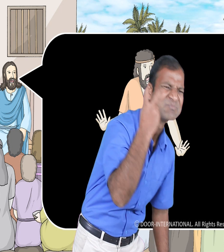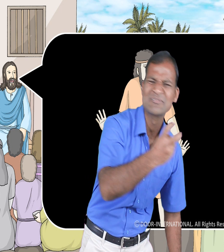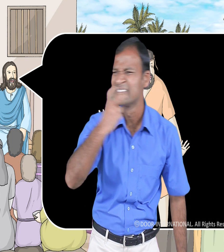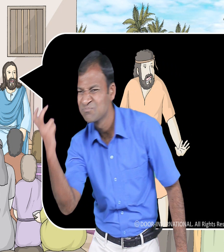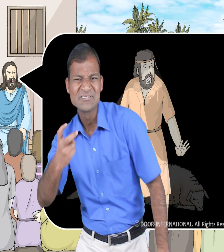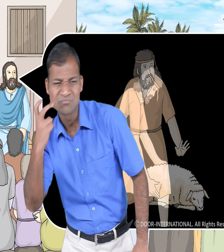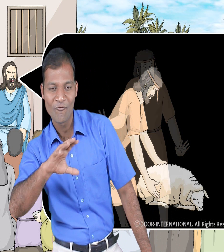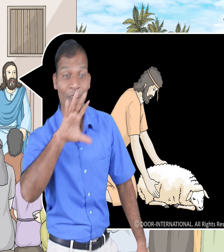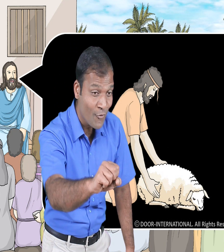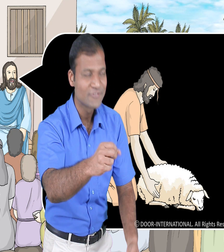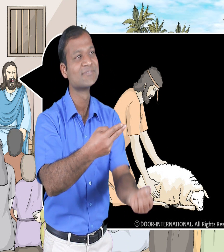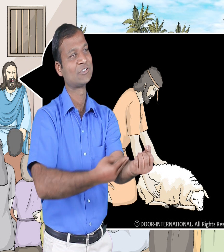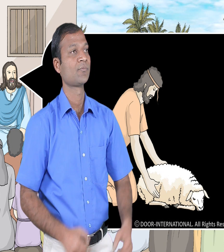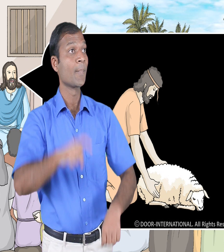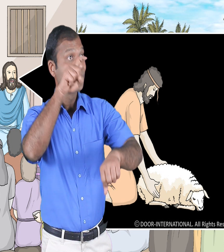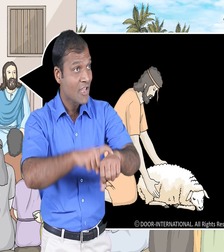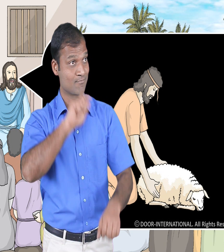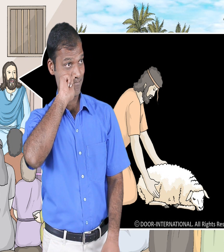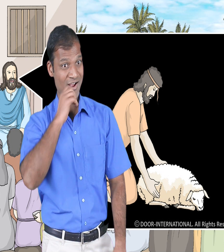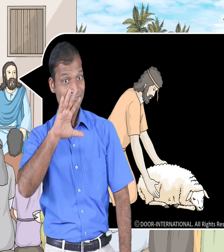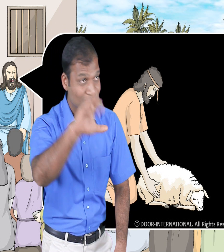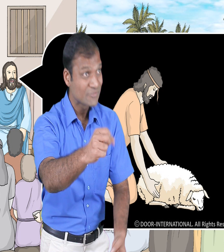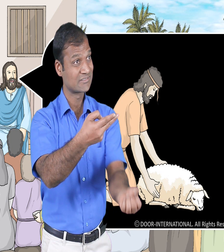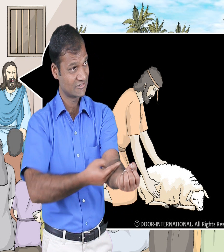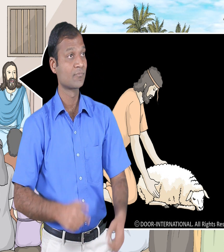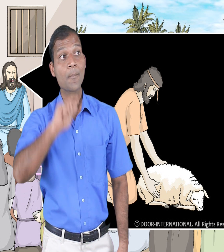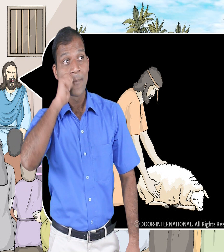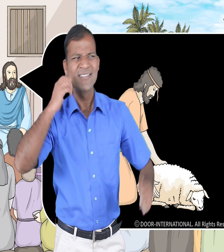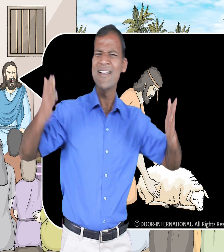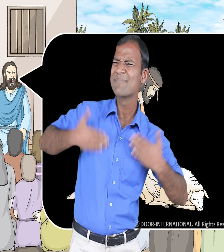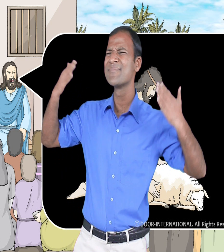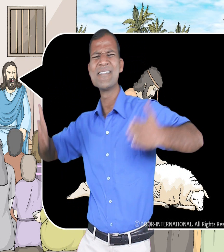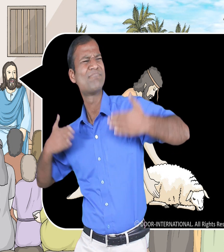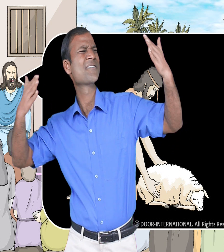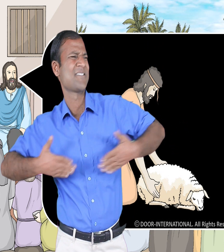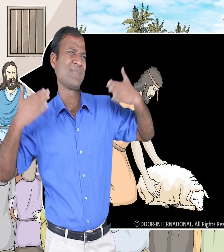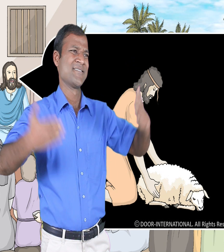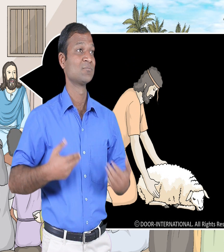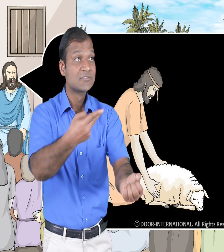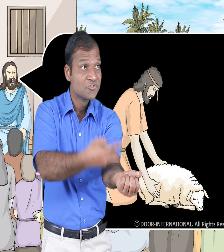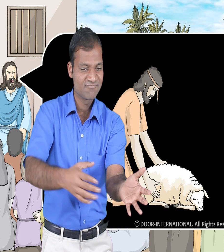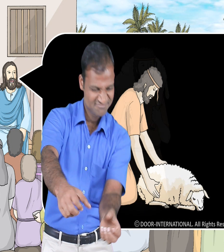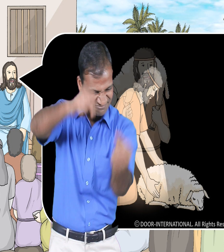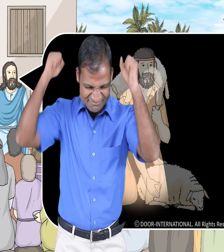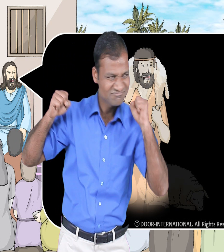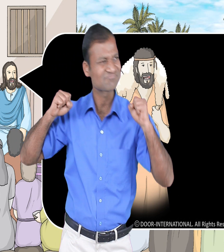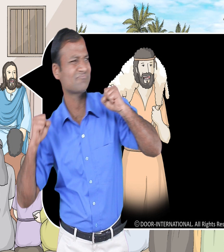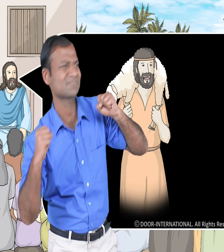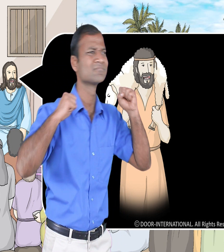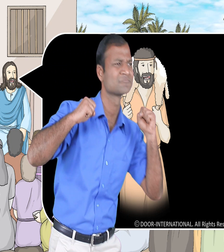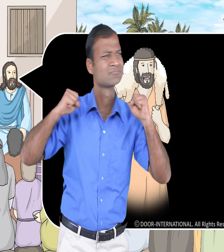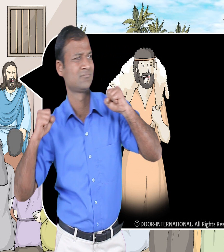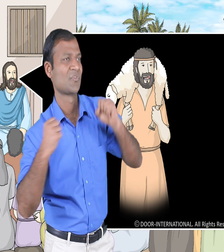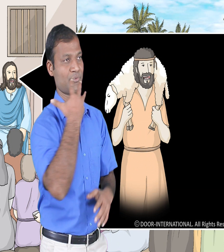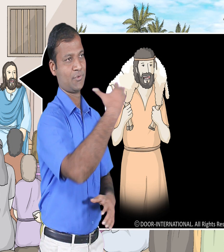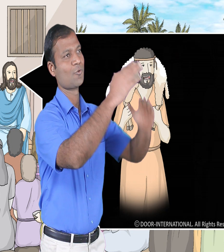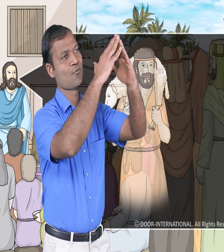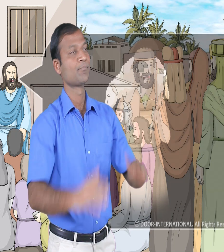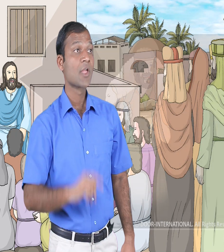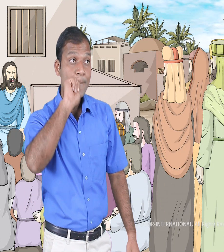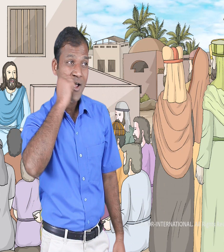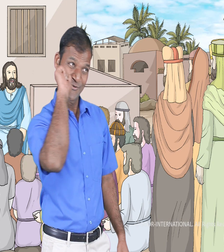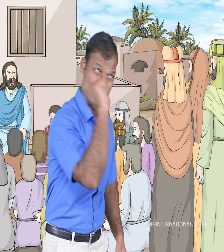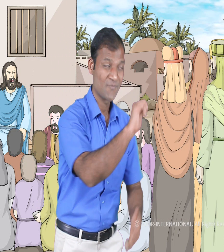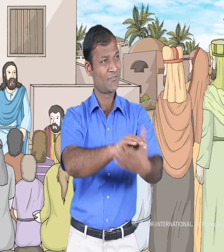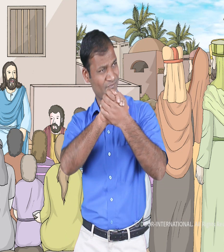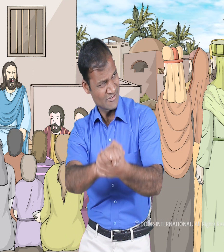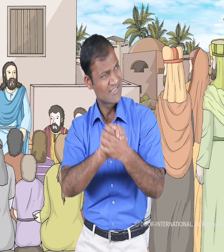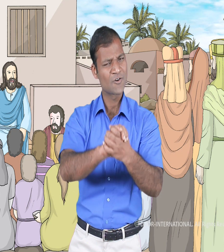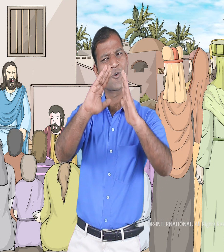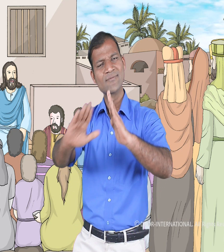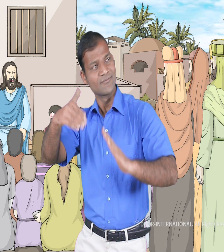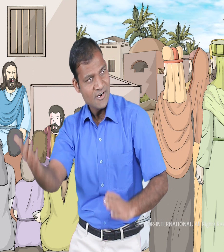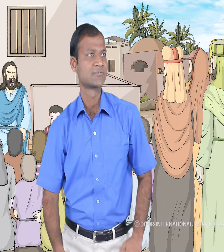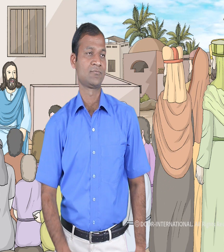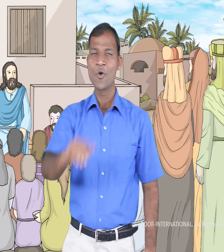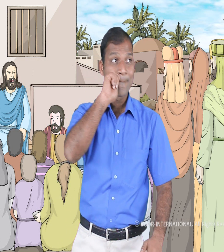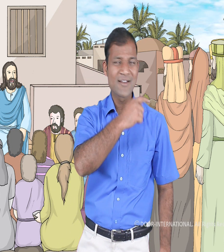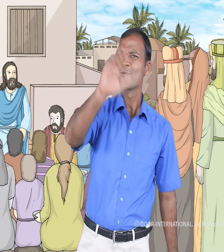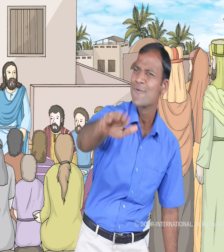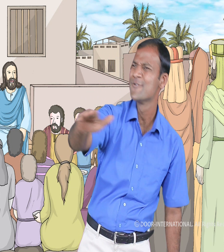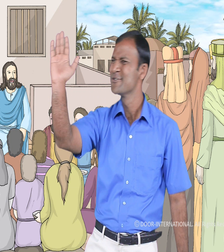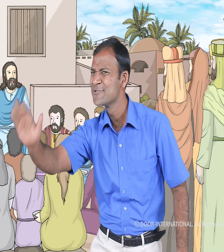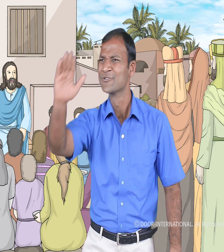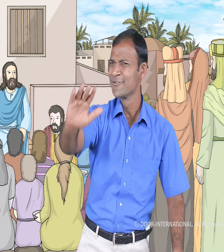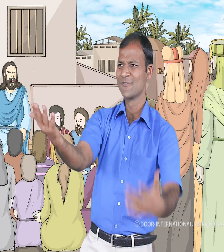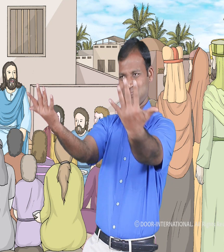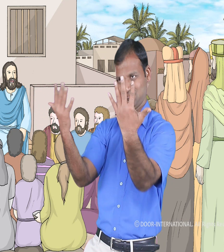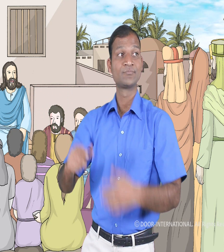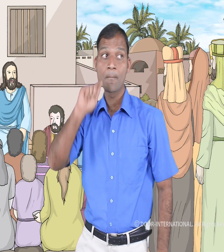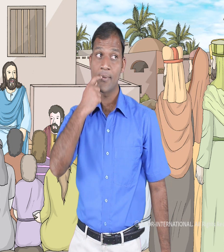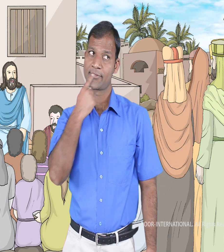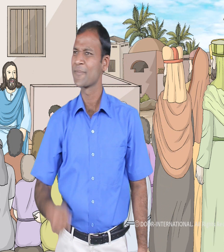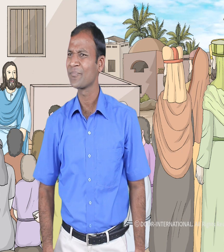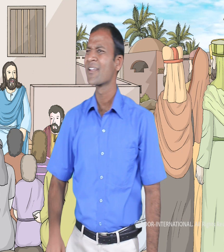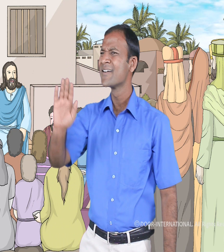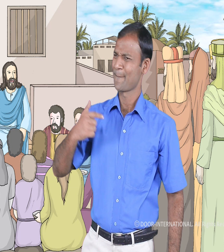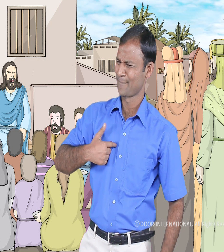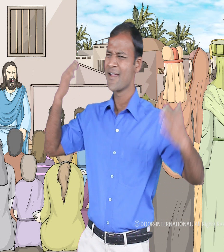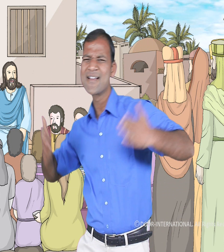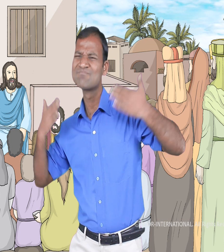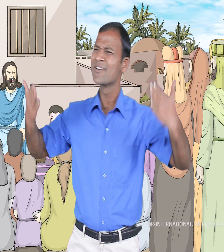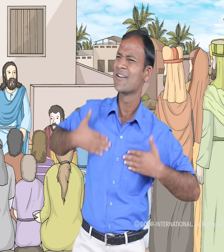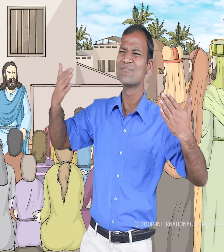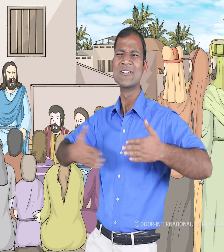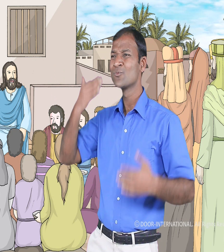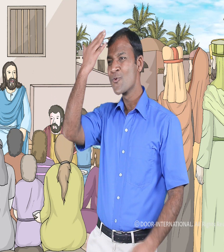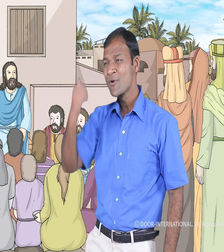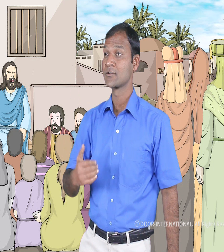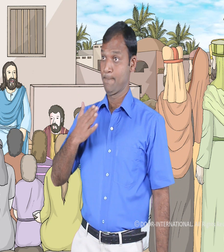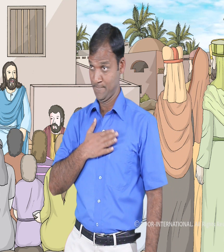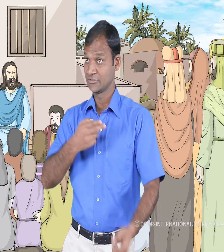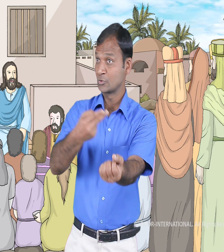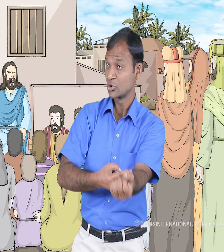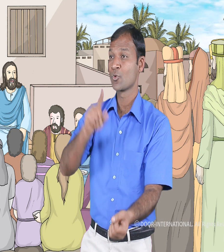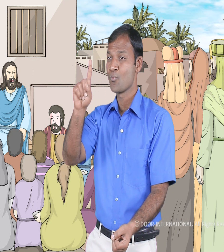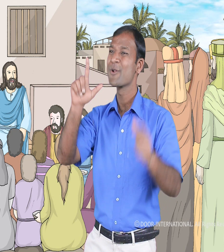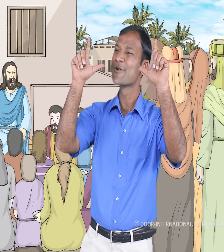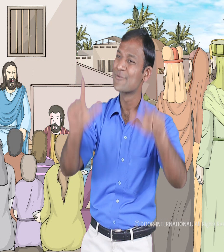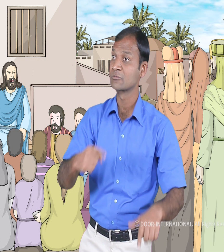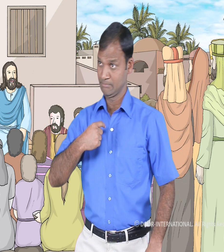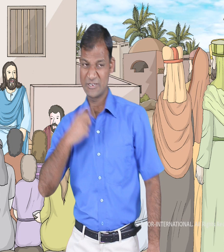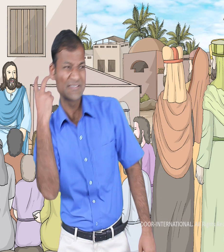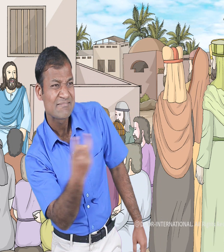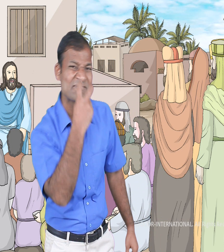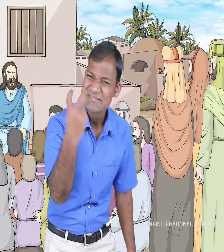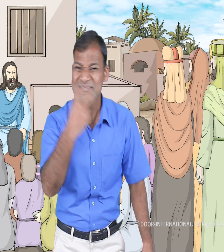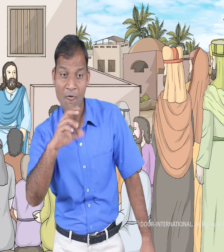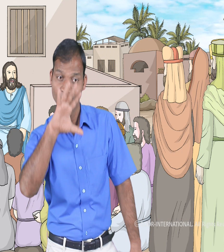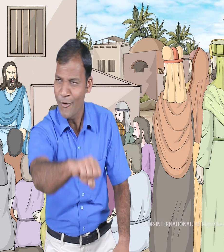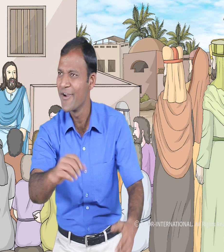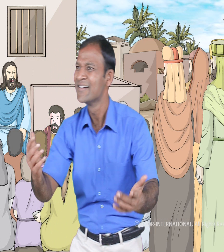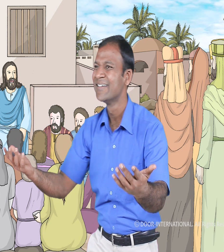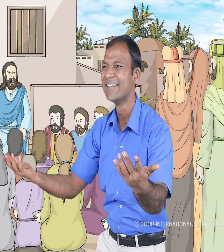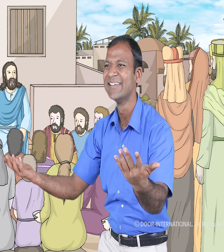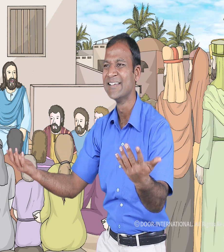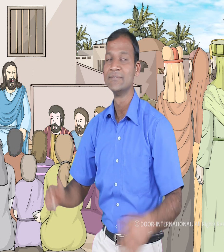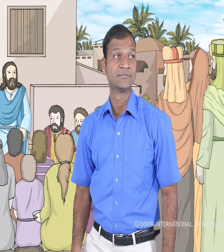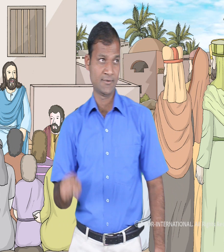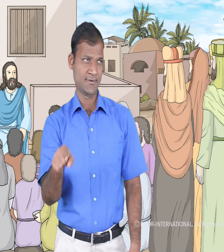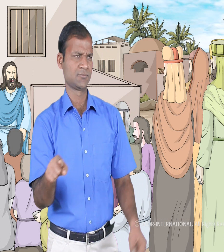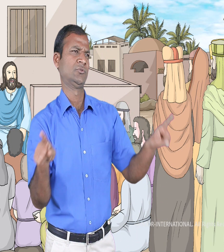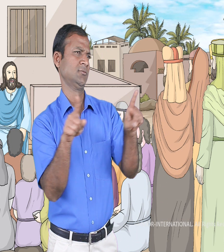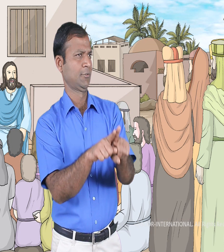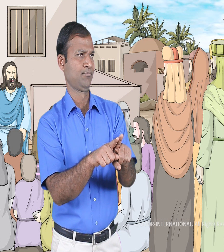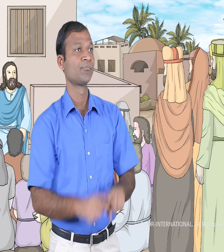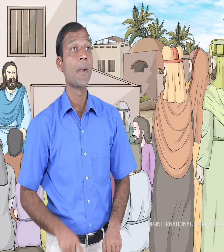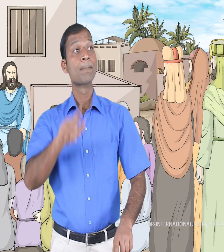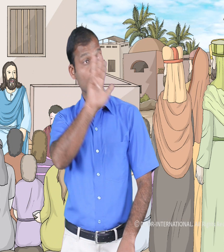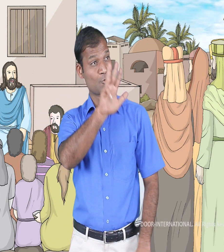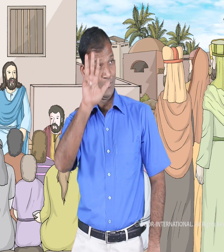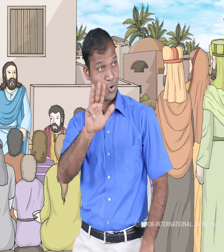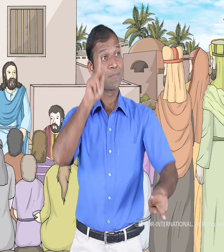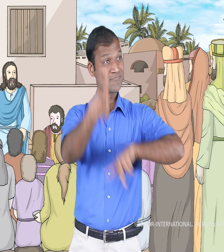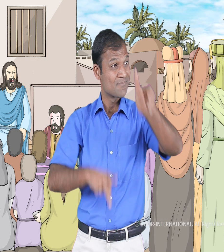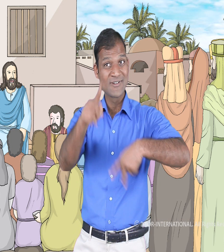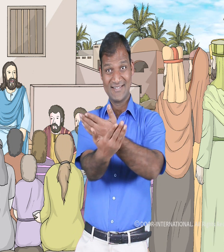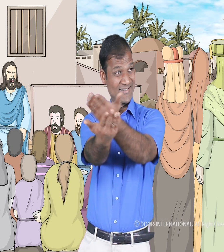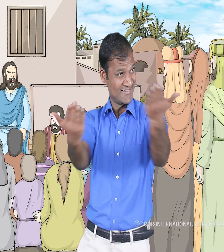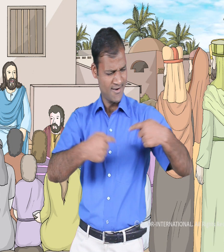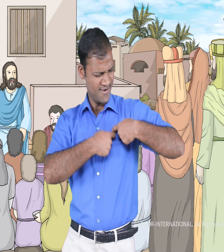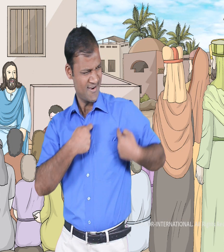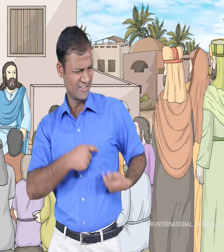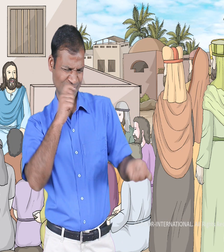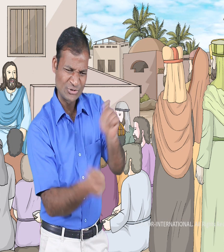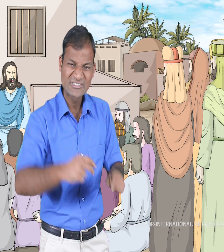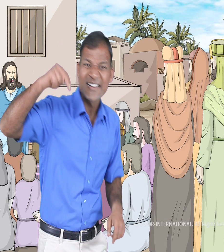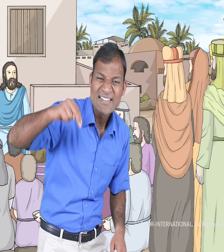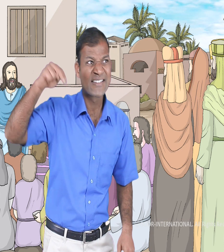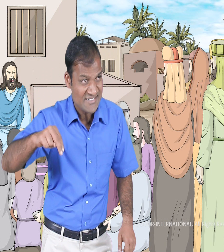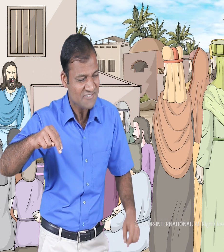And when he finds it, he joyfully puts it on his shoulders, comes home, and calls together his friends and neighbors to tell them, ‘Rejoice with me, for I have found my lost sheep!’